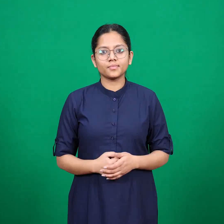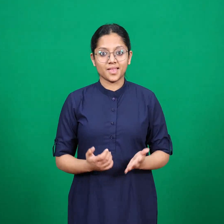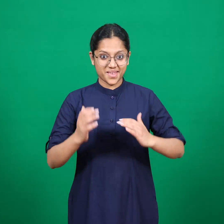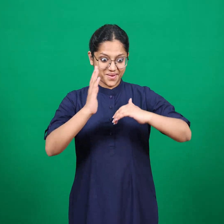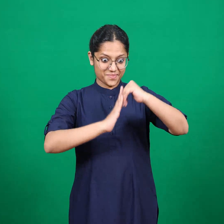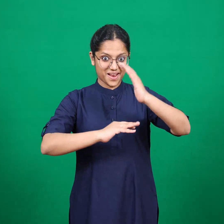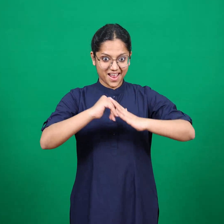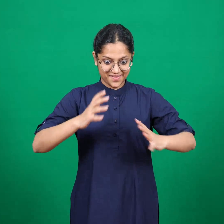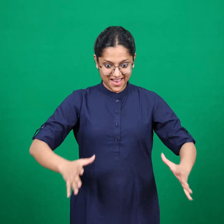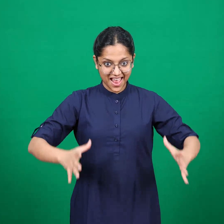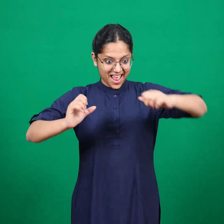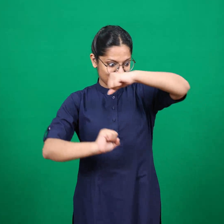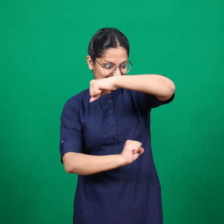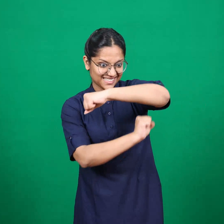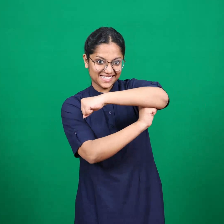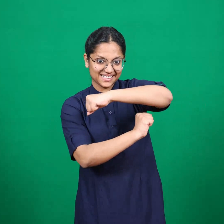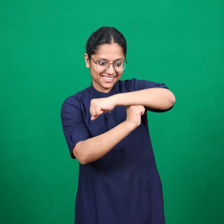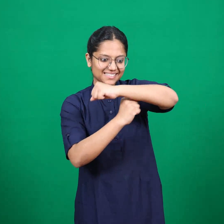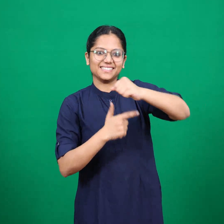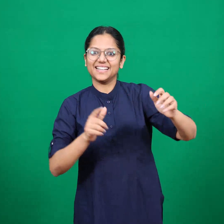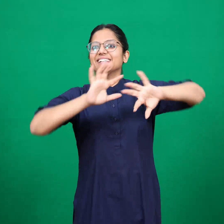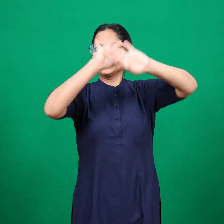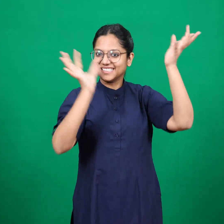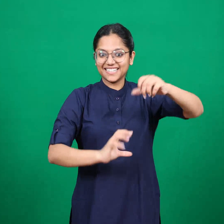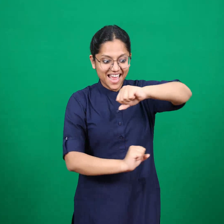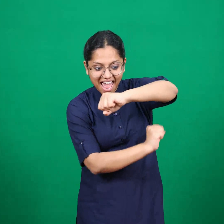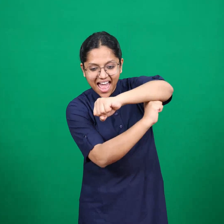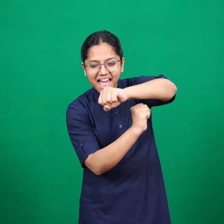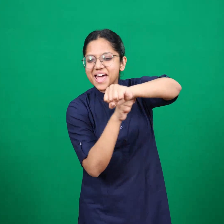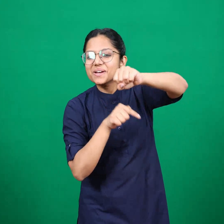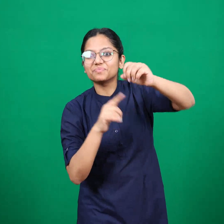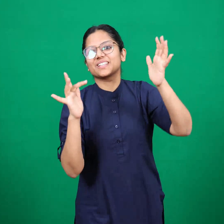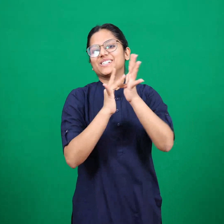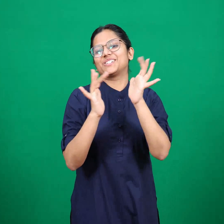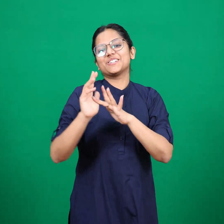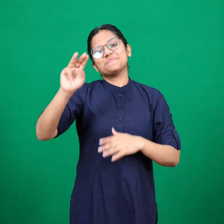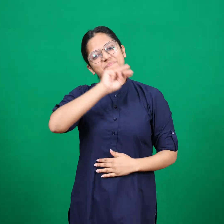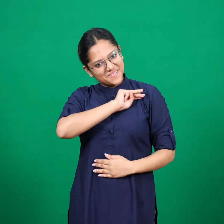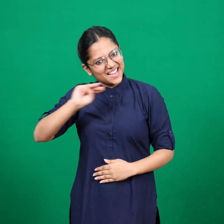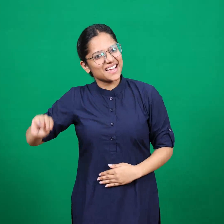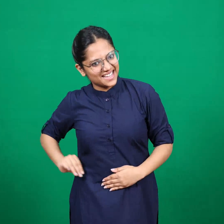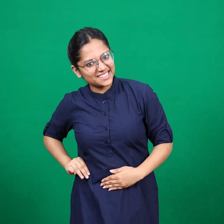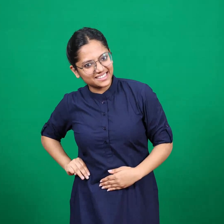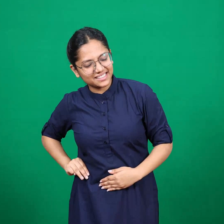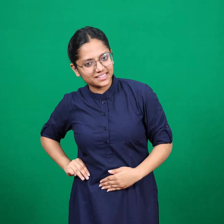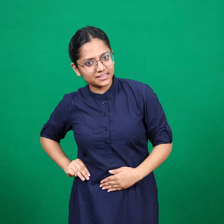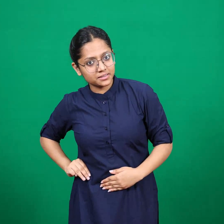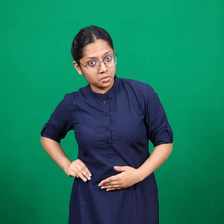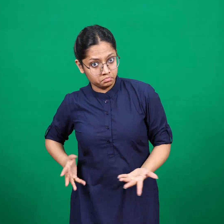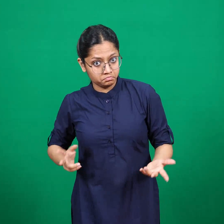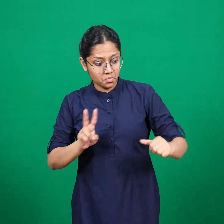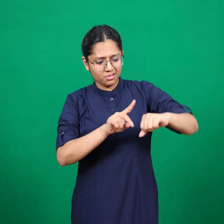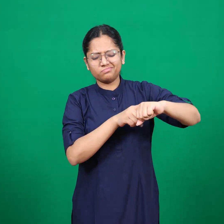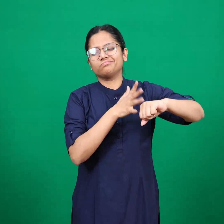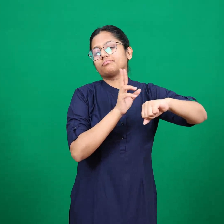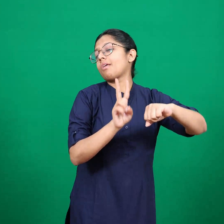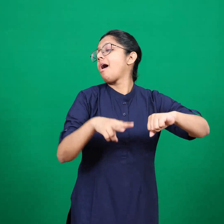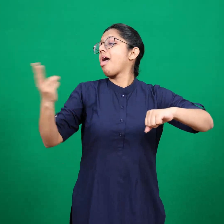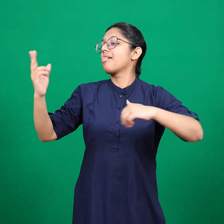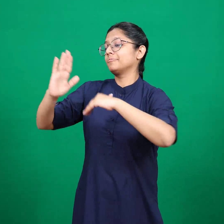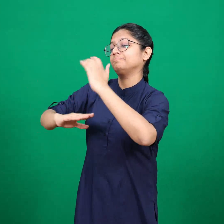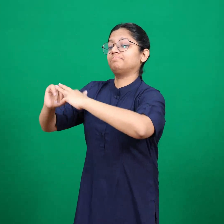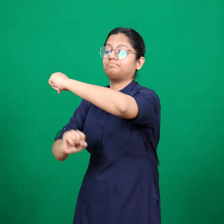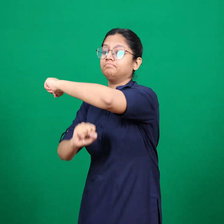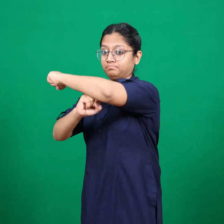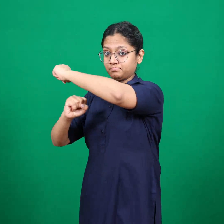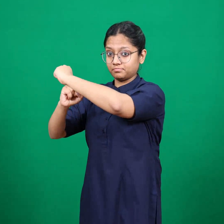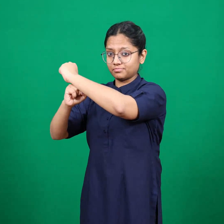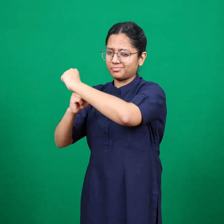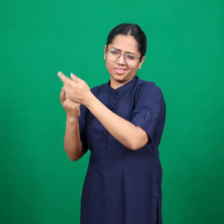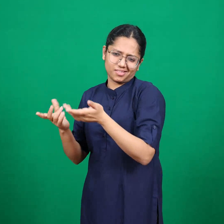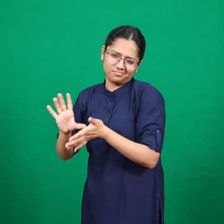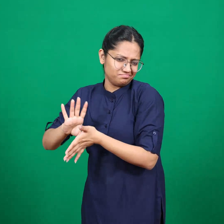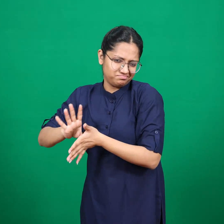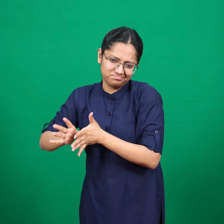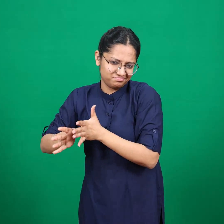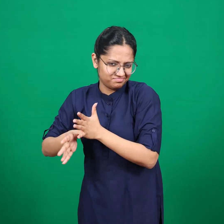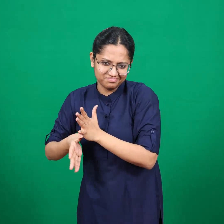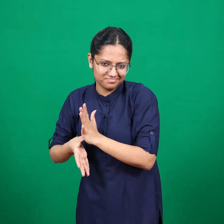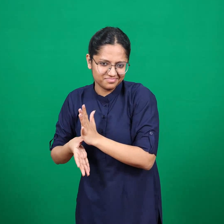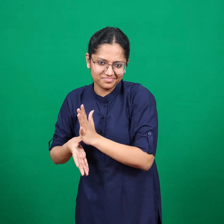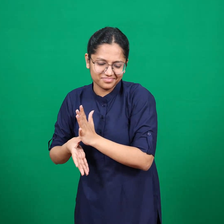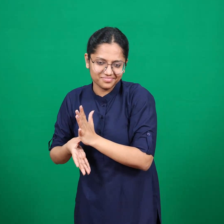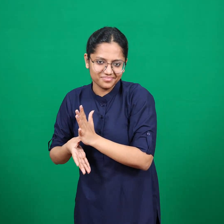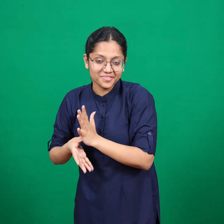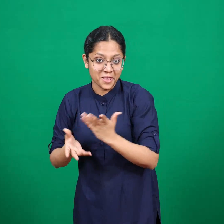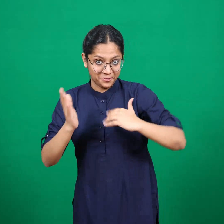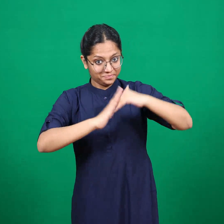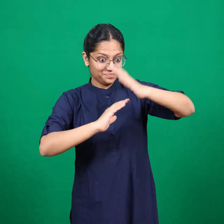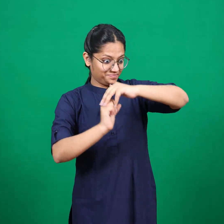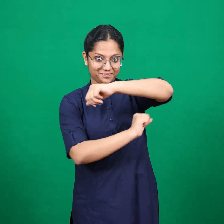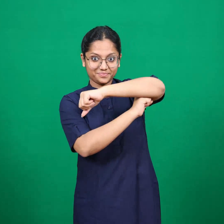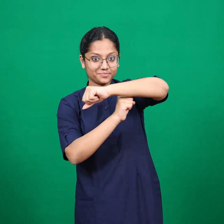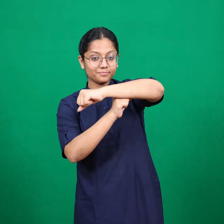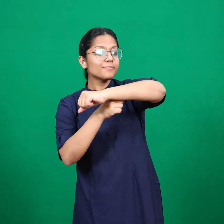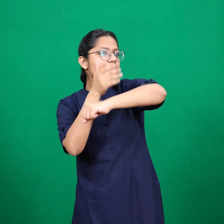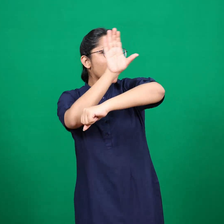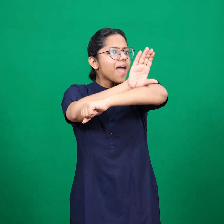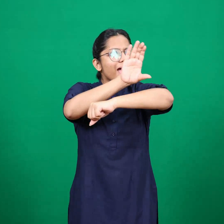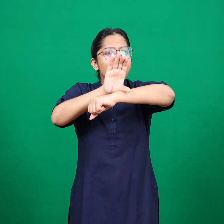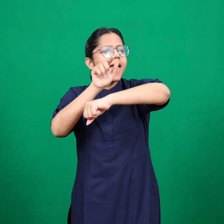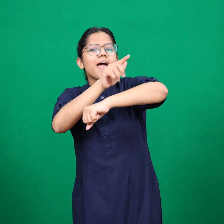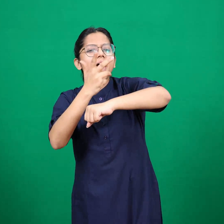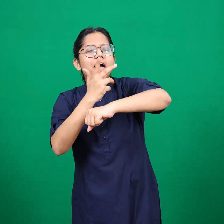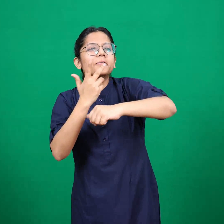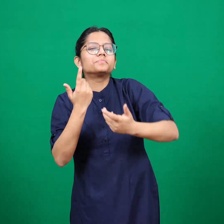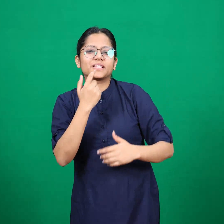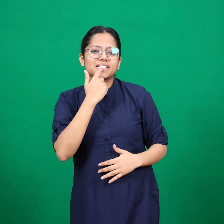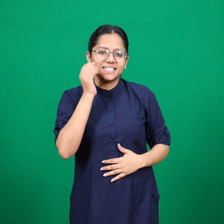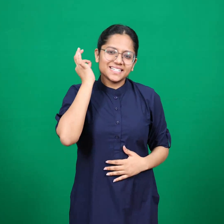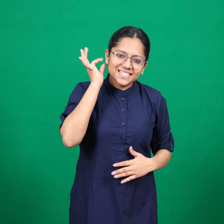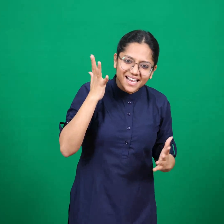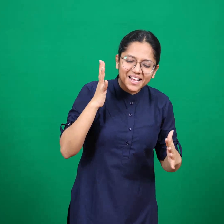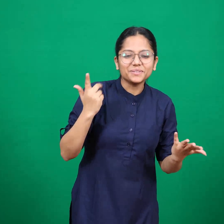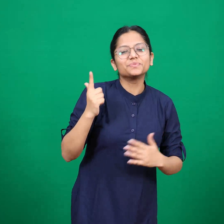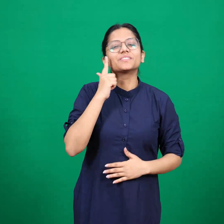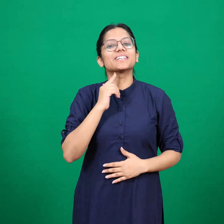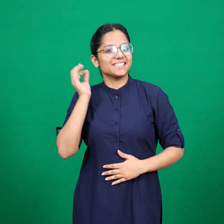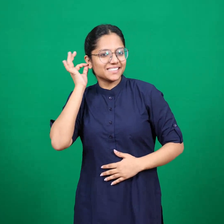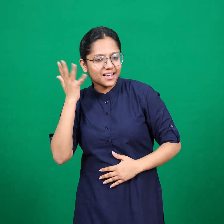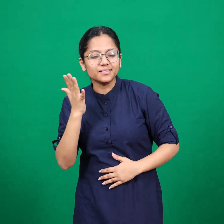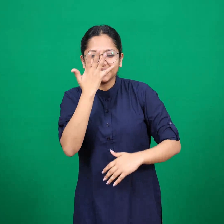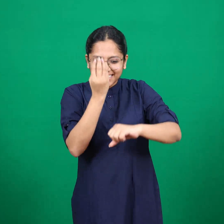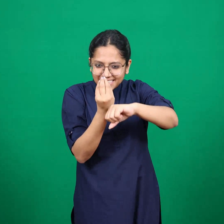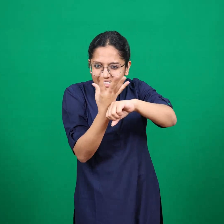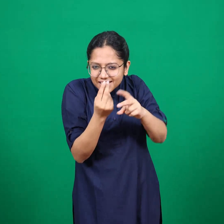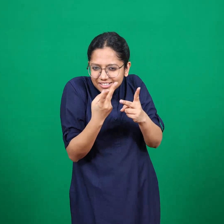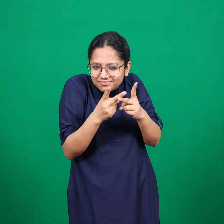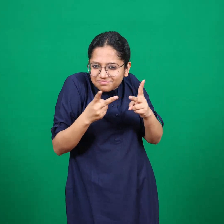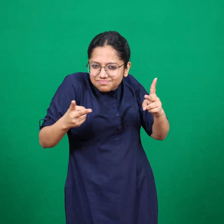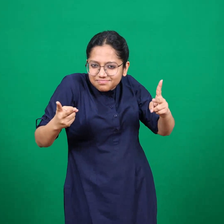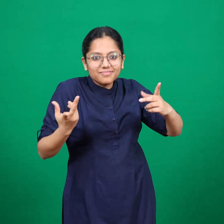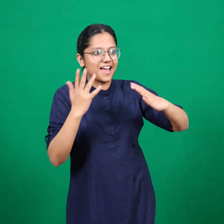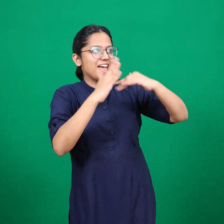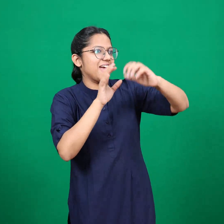For no one can lay a foundation other than the one already laid, which is Jesus Christ.